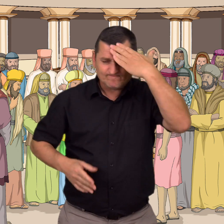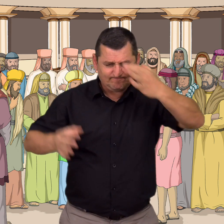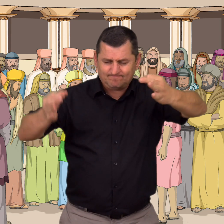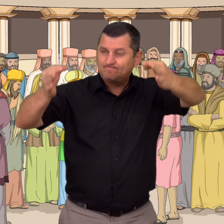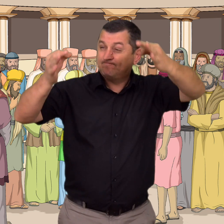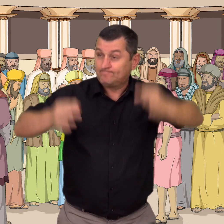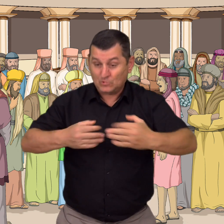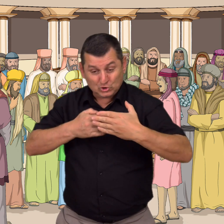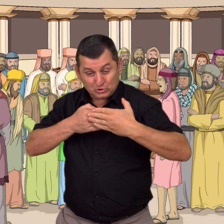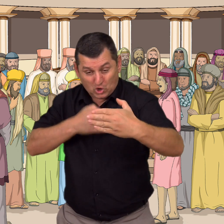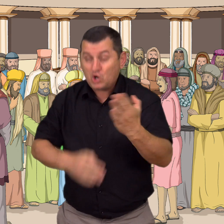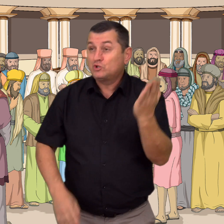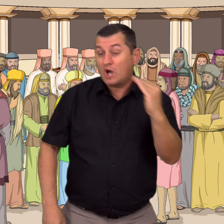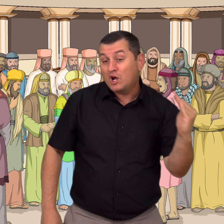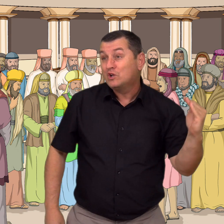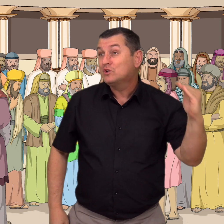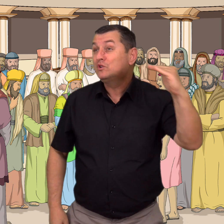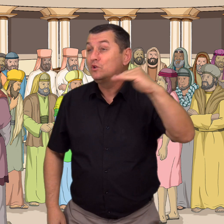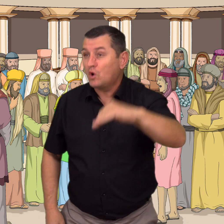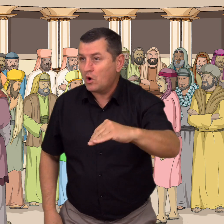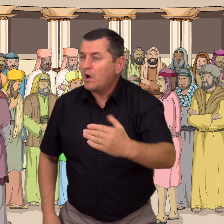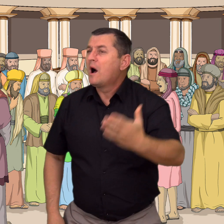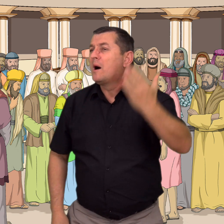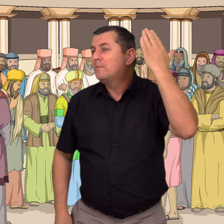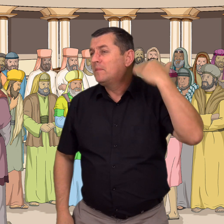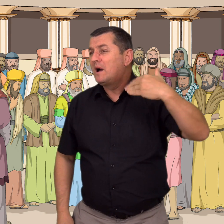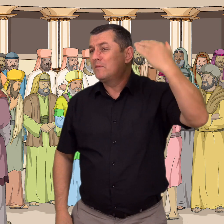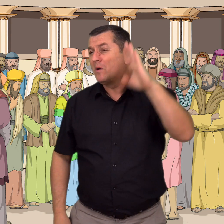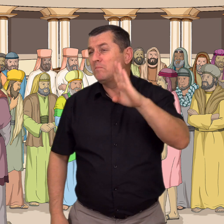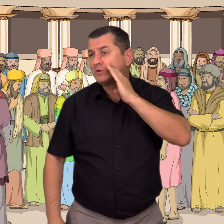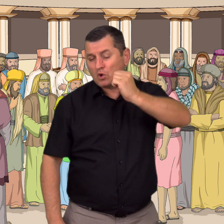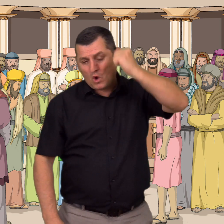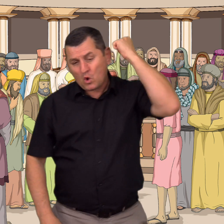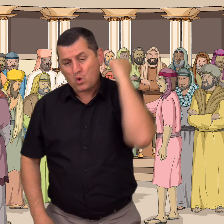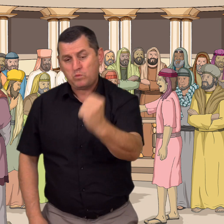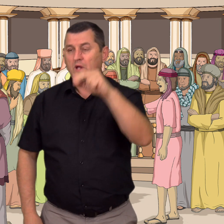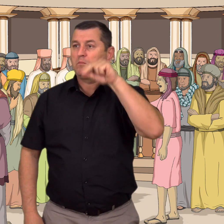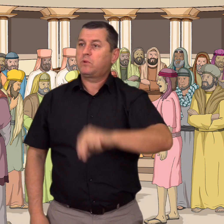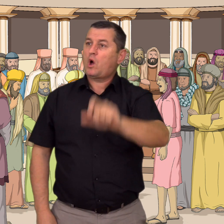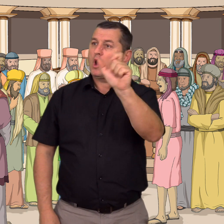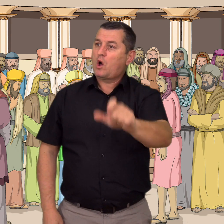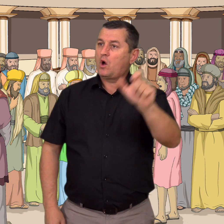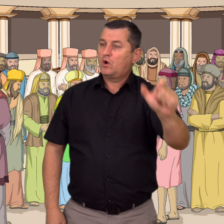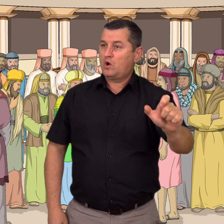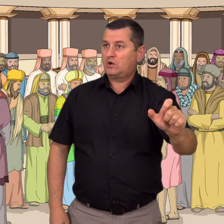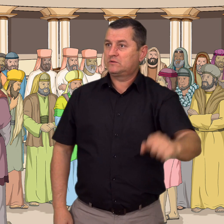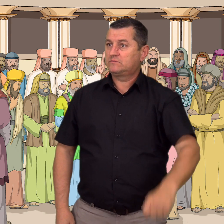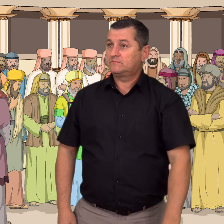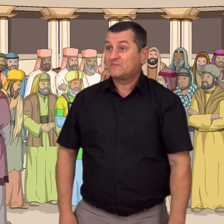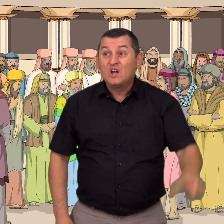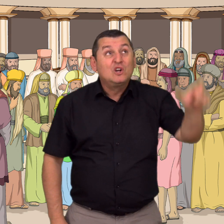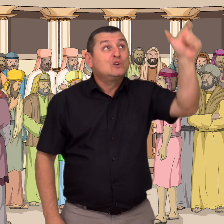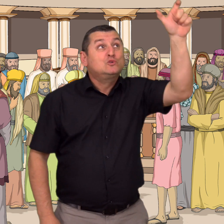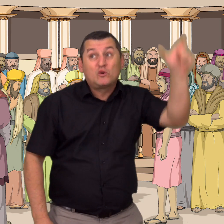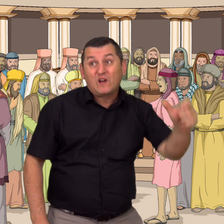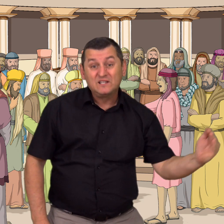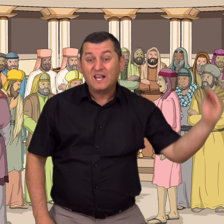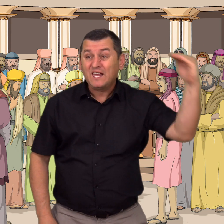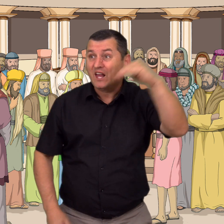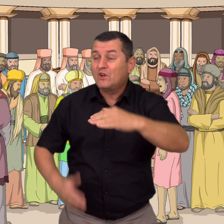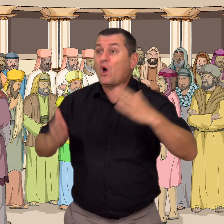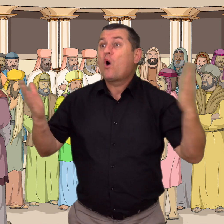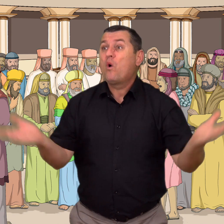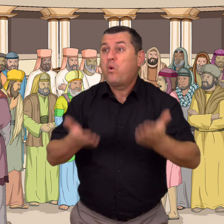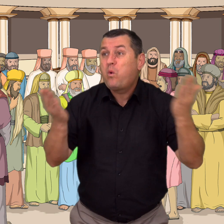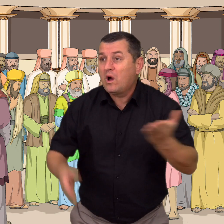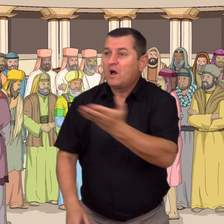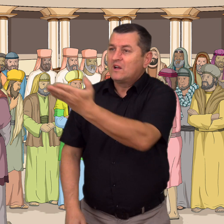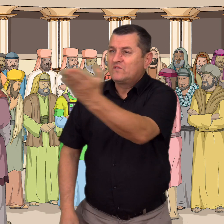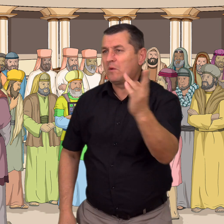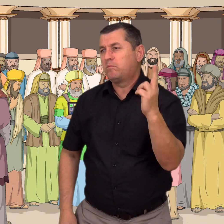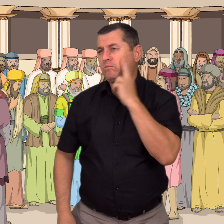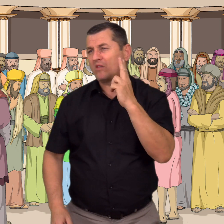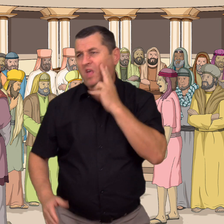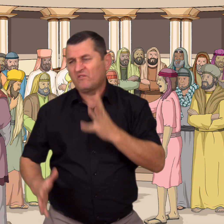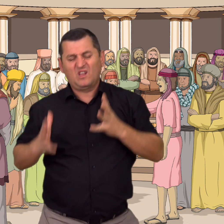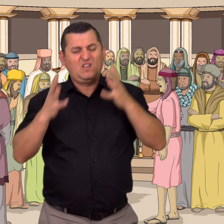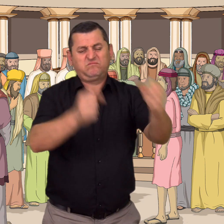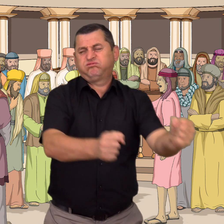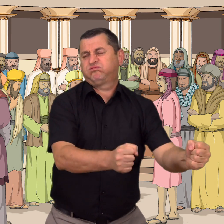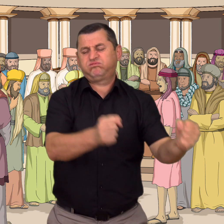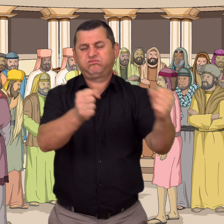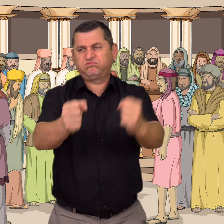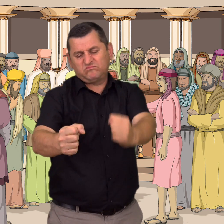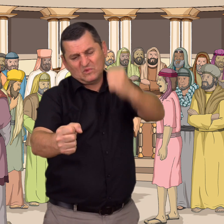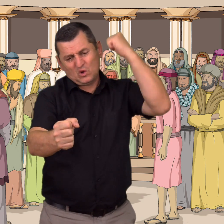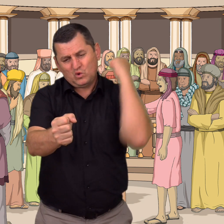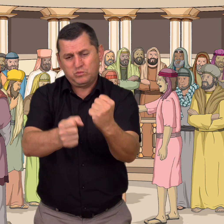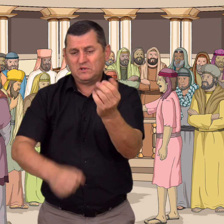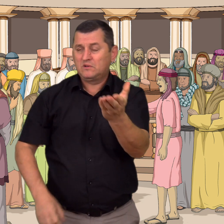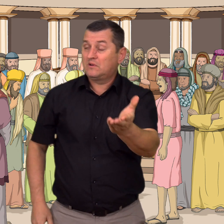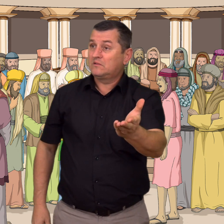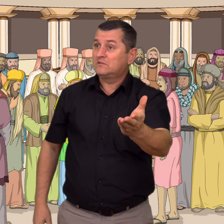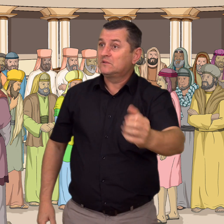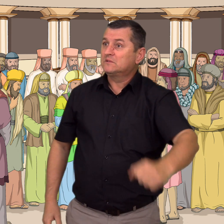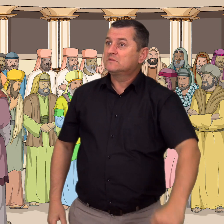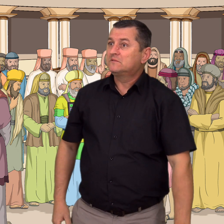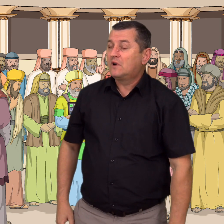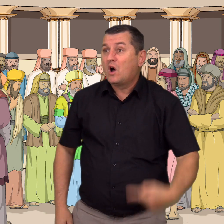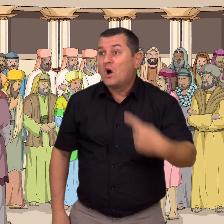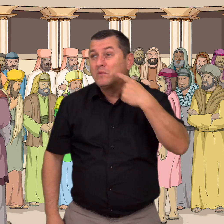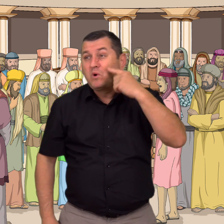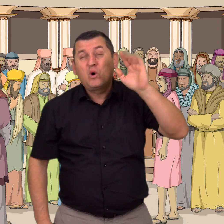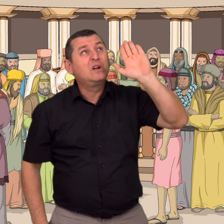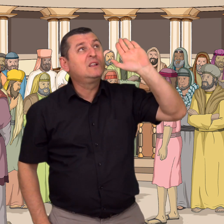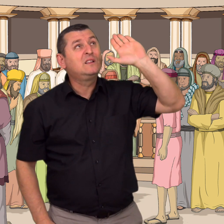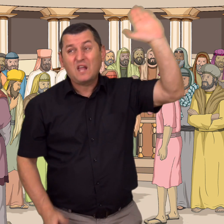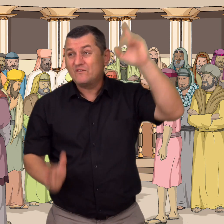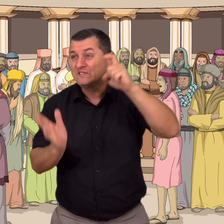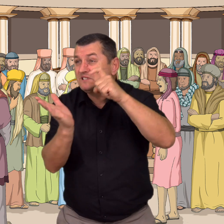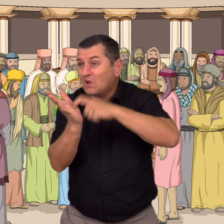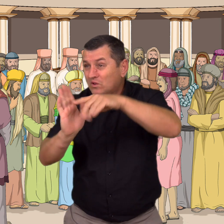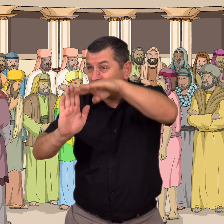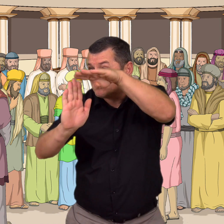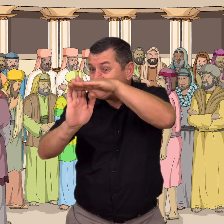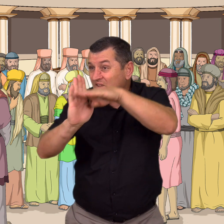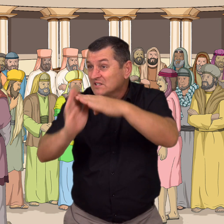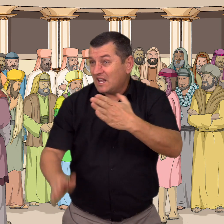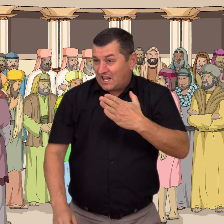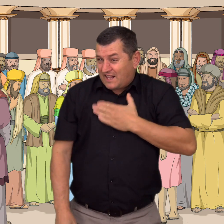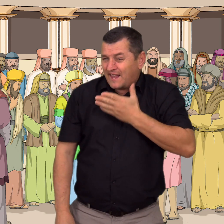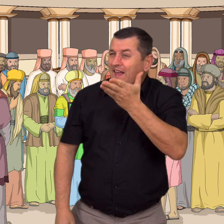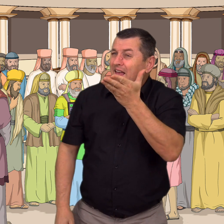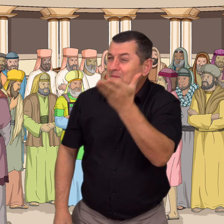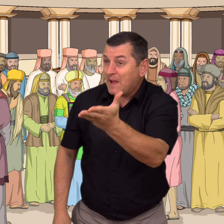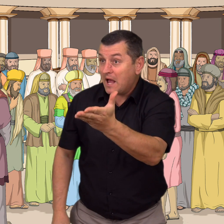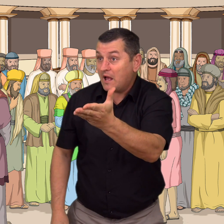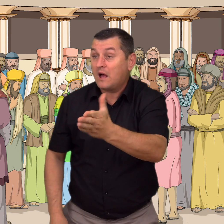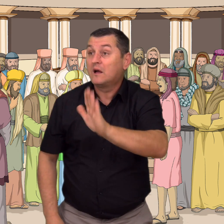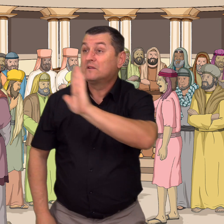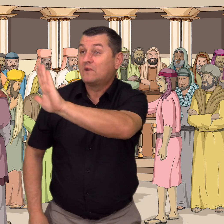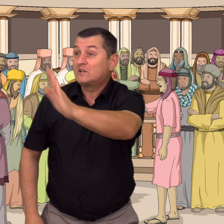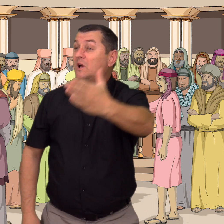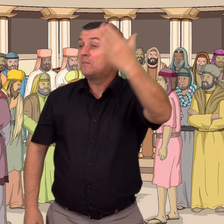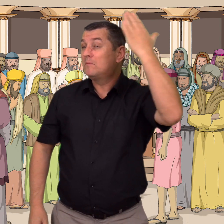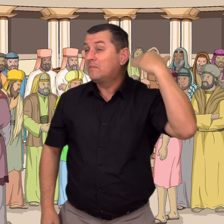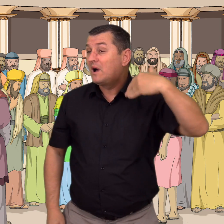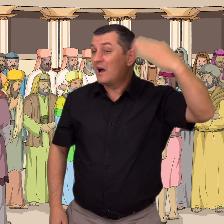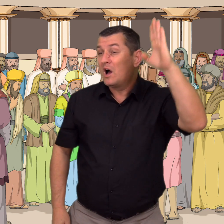They even killed those who foretold the coming of the Righteous One.